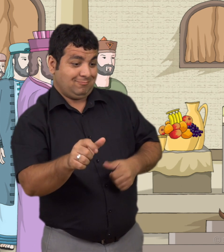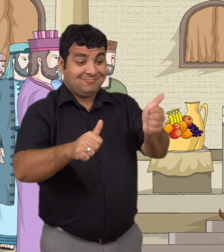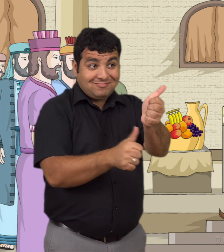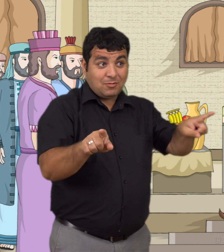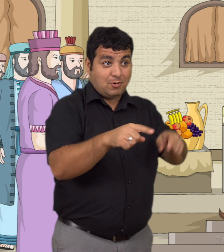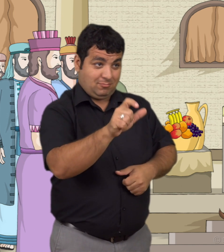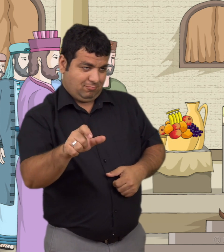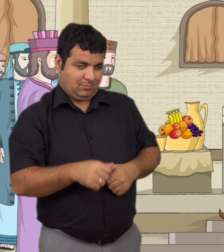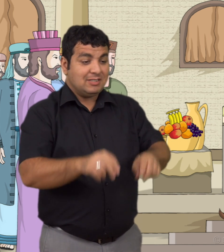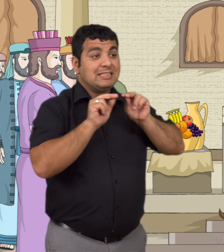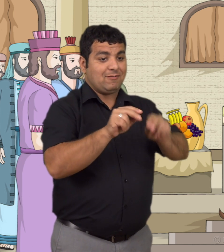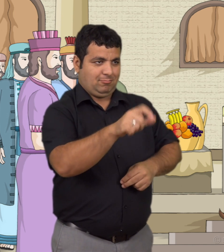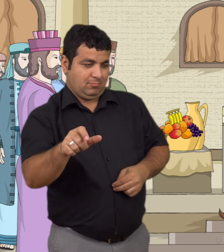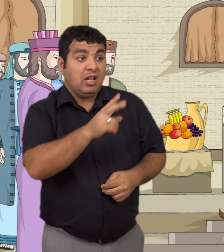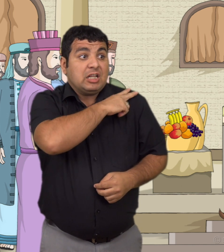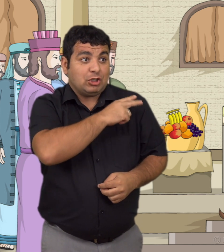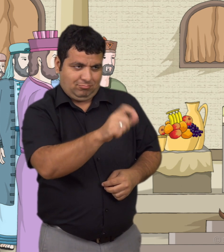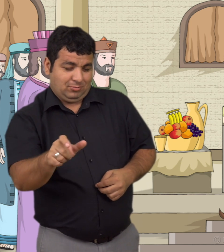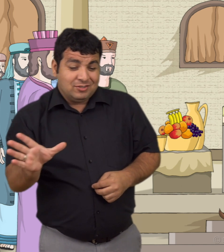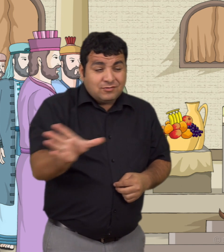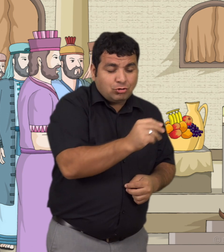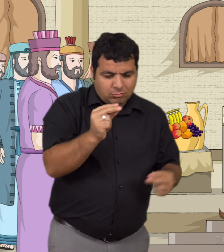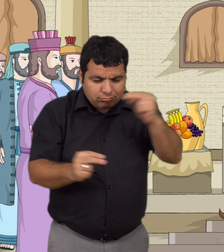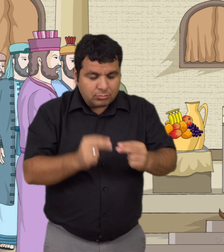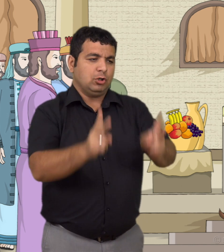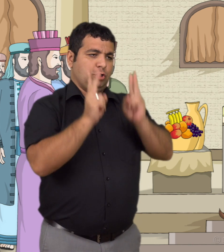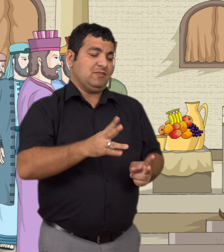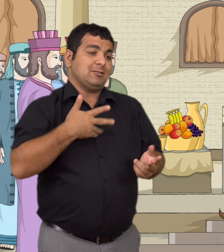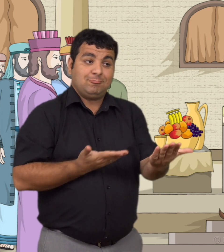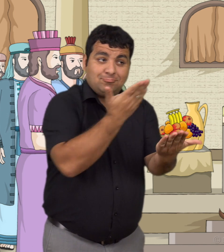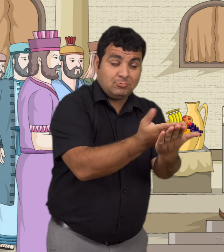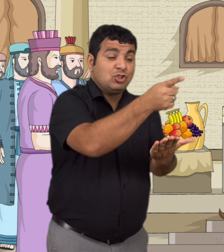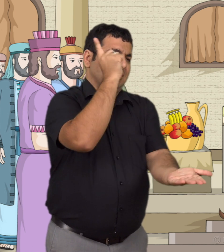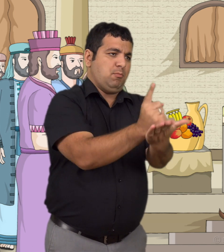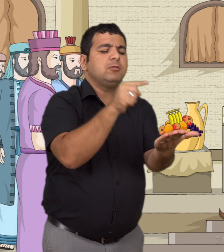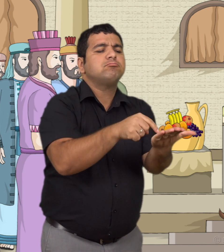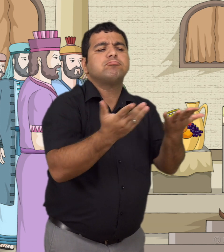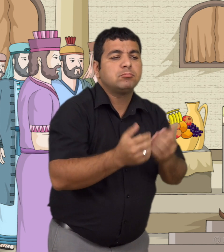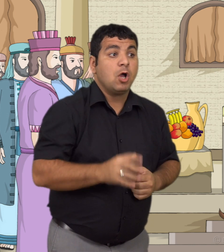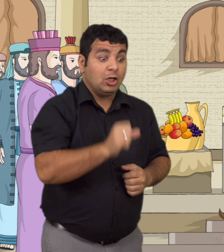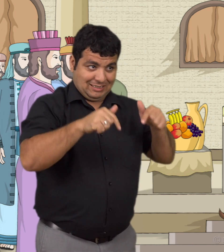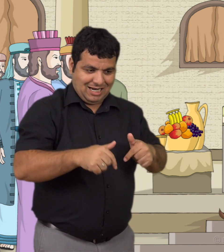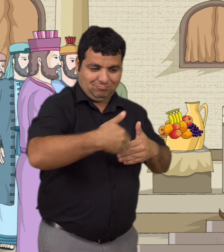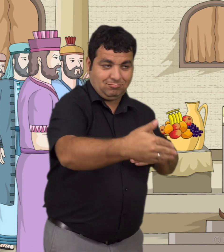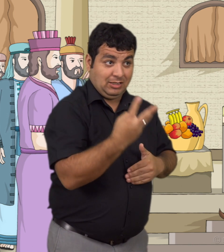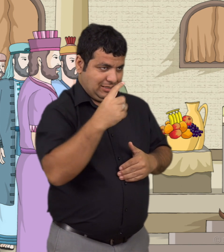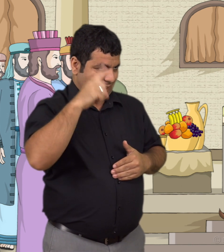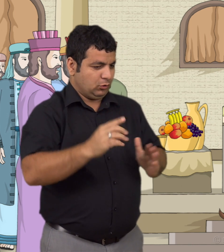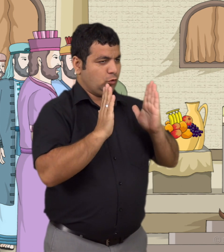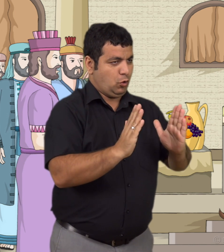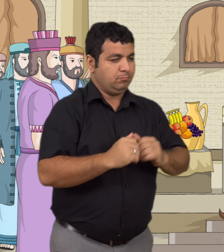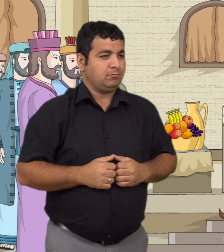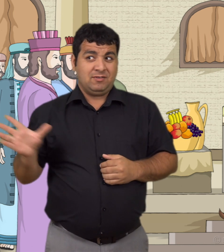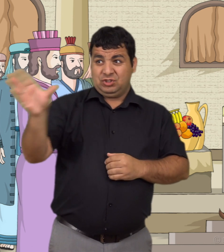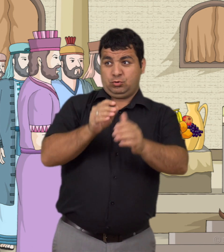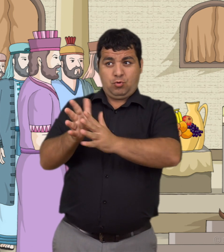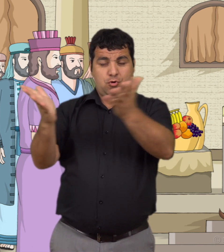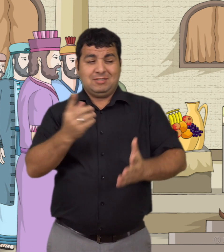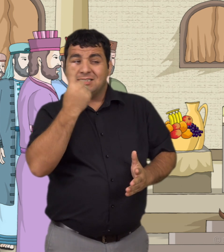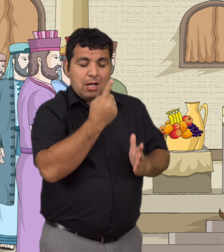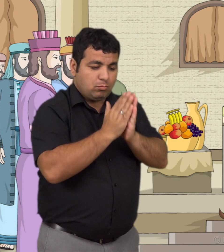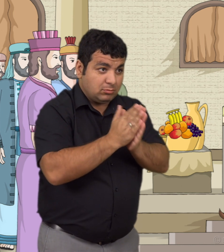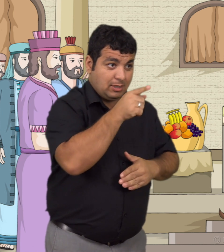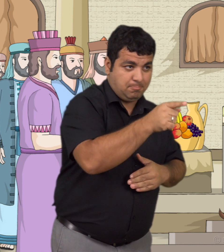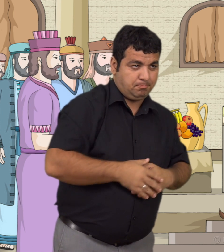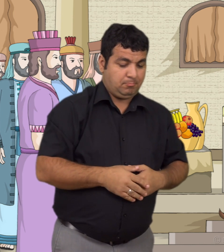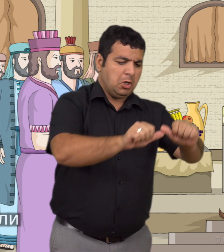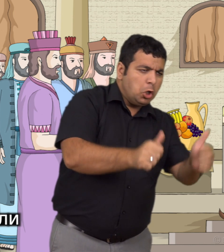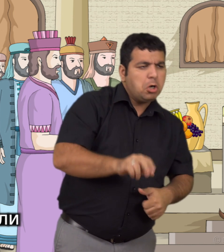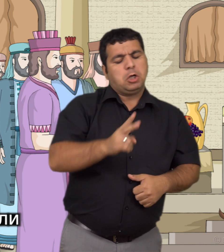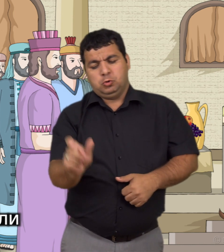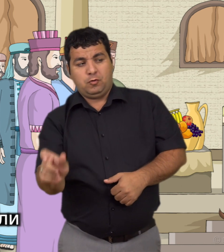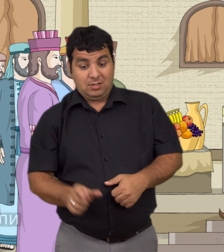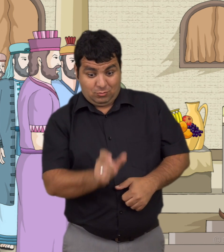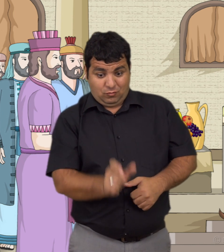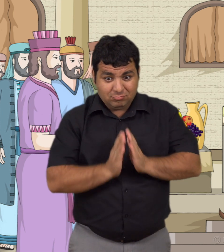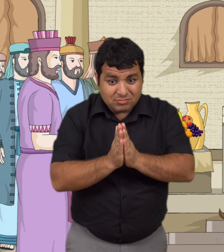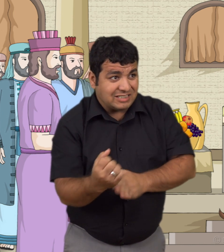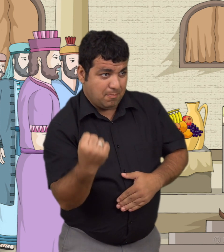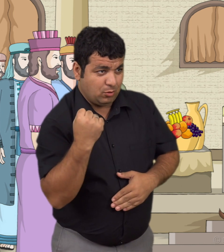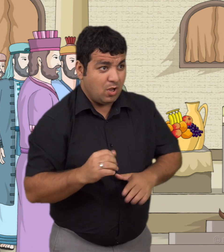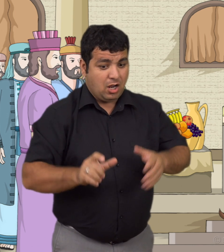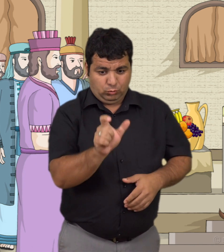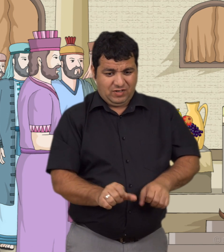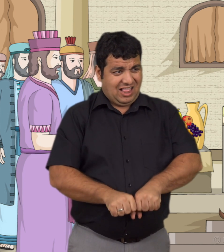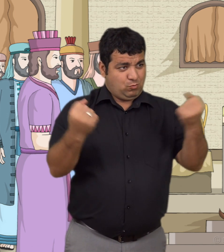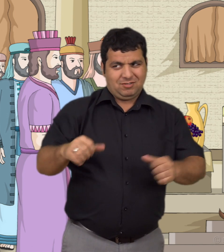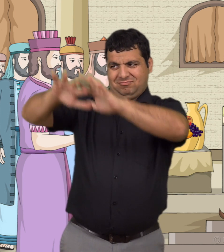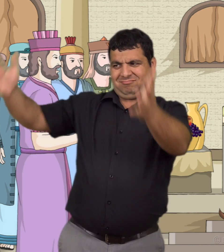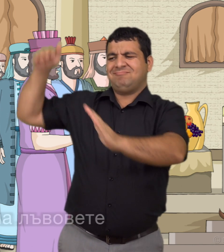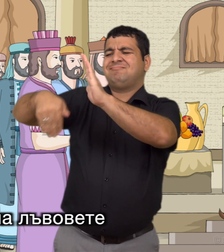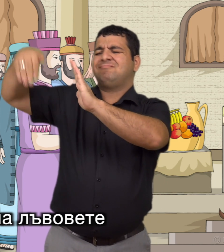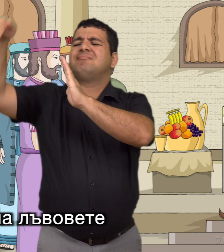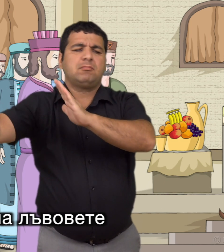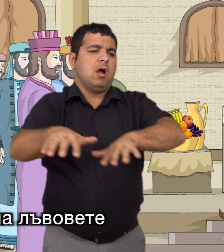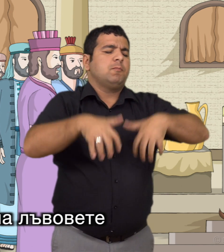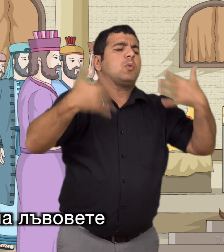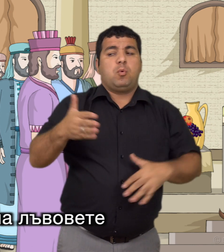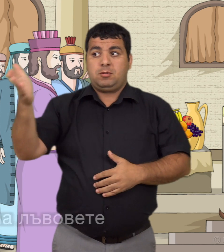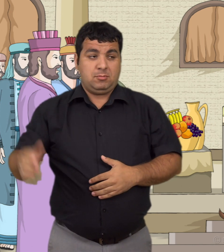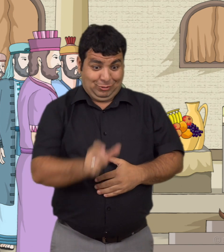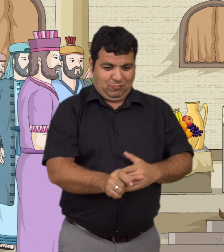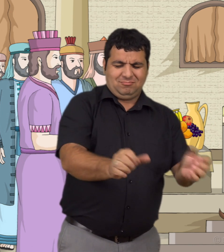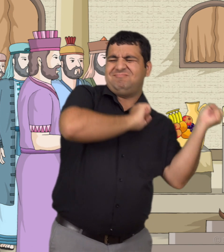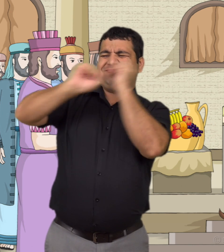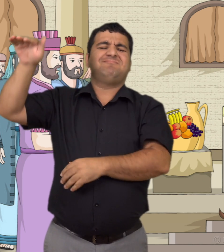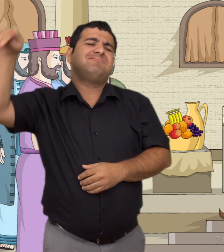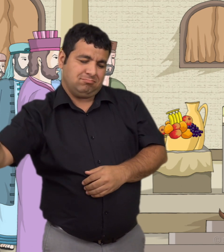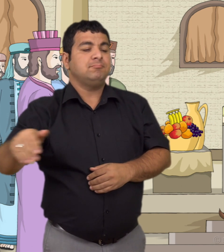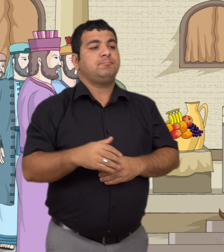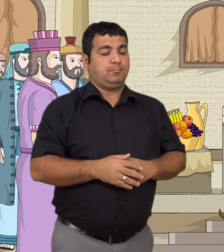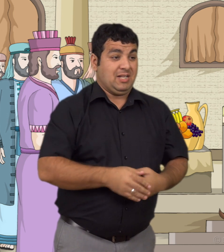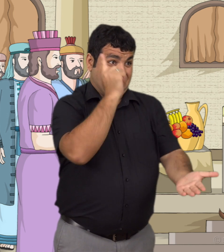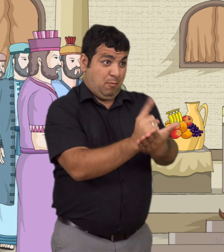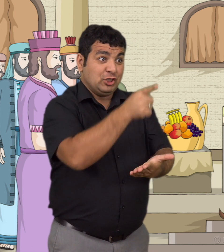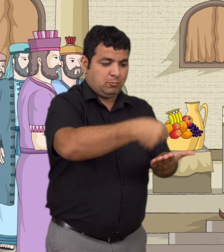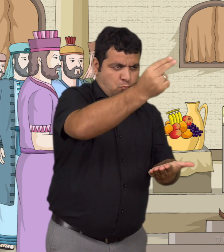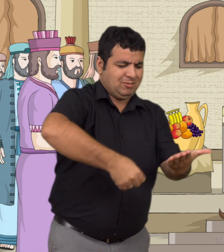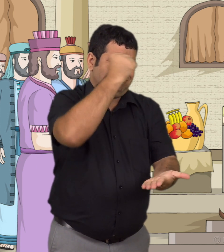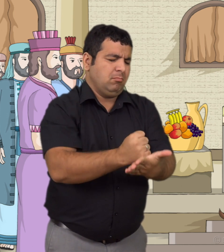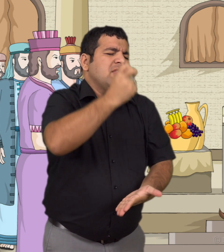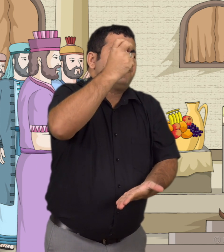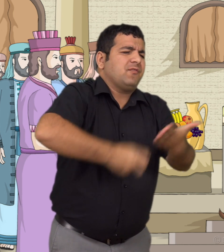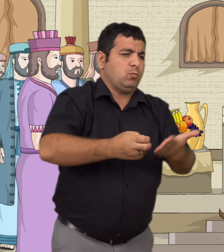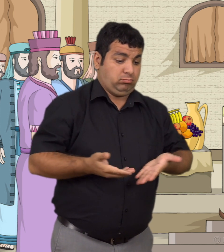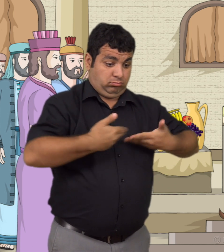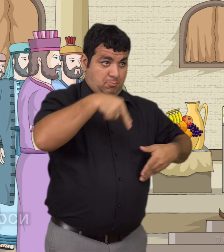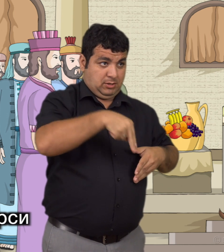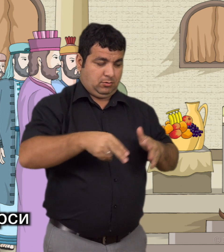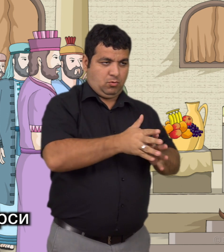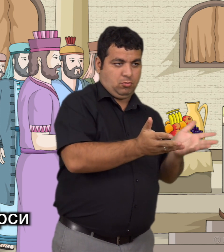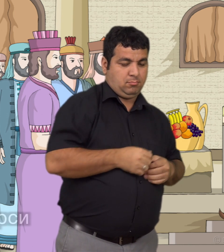All the royal administrators, prefects, satraps, advisers, and governors have agreed that the king should establish an ordinance and enforce a decree that for thirty days anyone who petitions any god or man except you, O king, will be thrown into the den of lions.